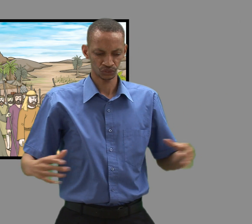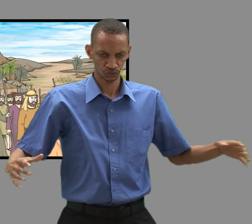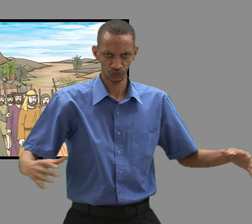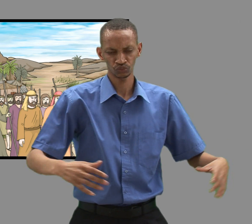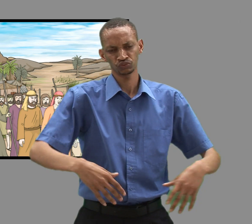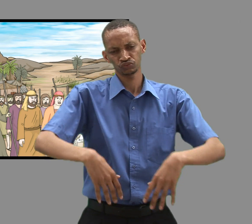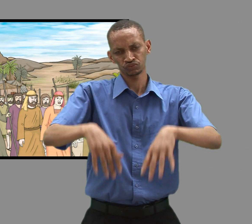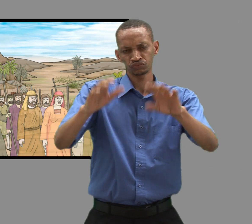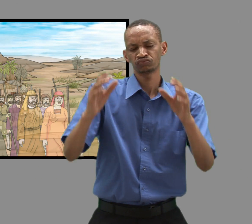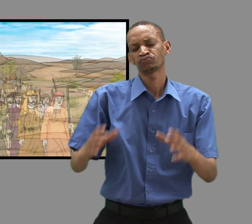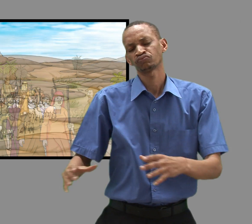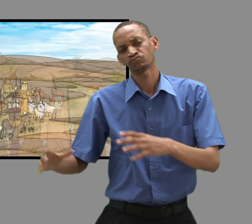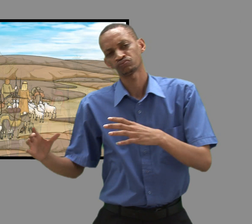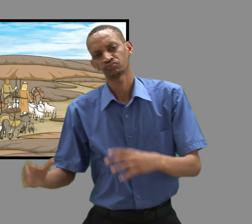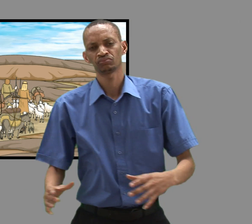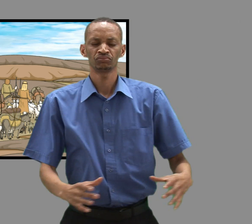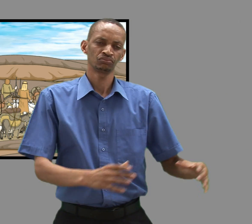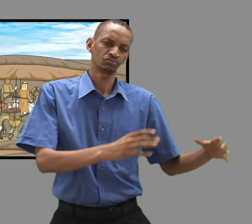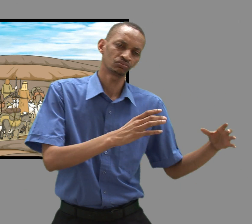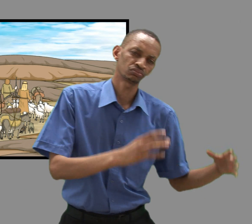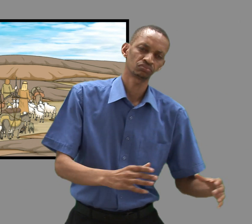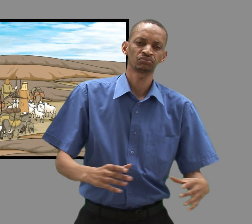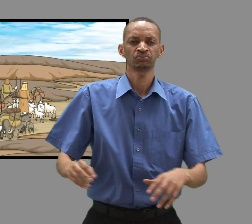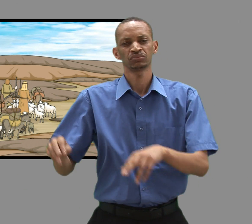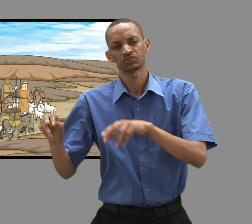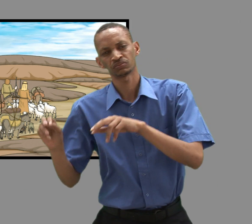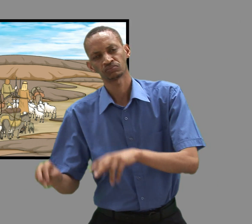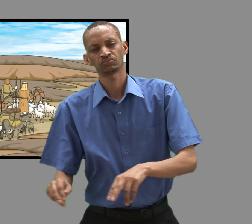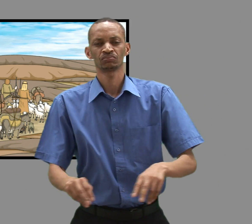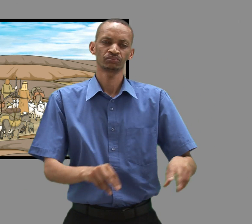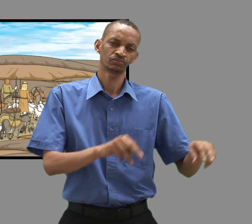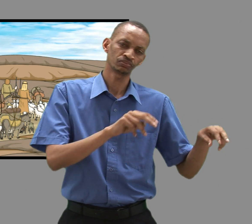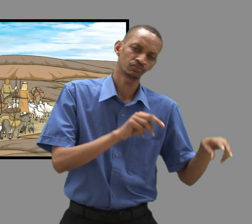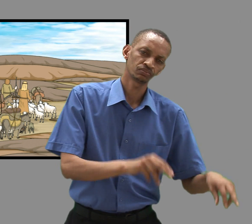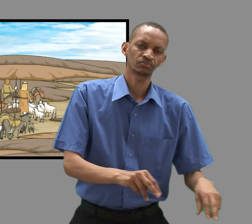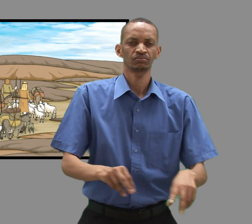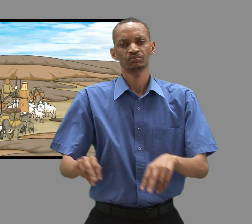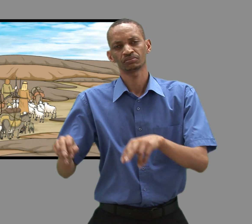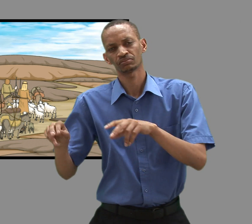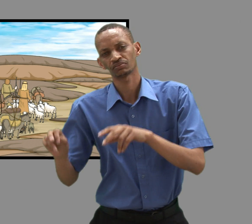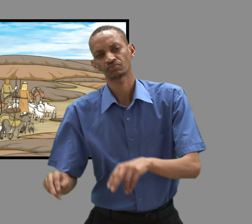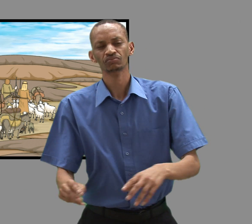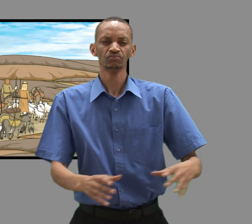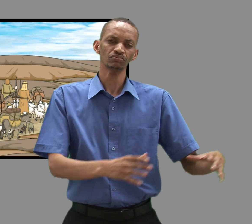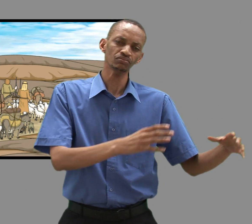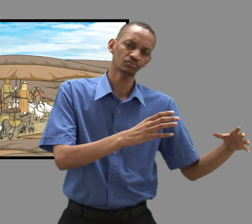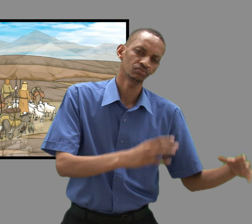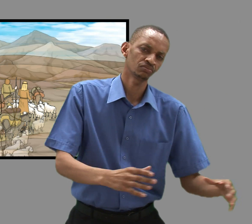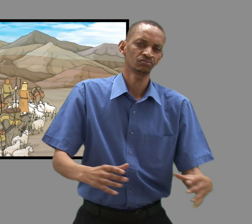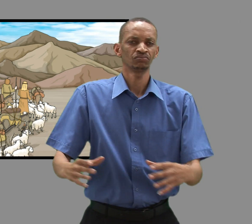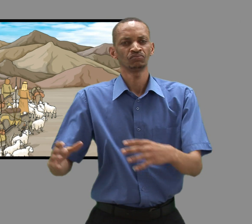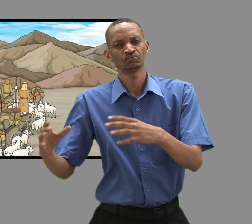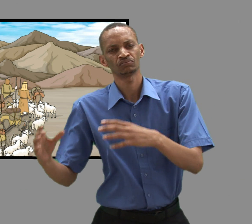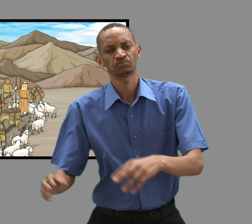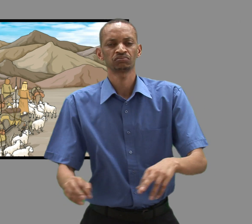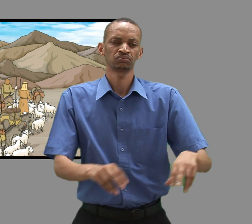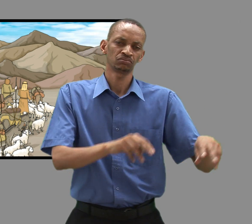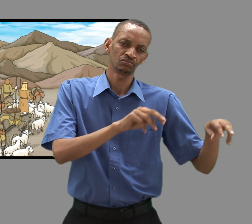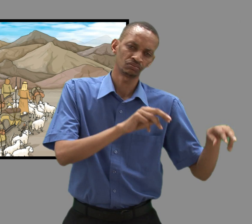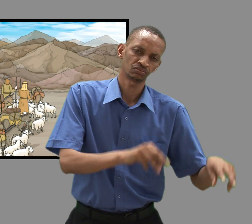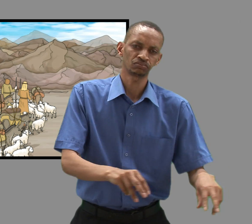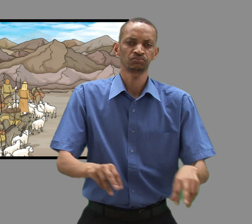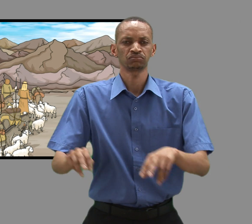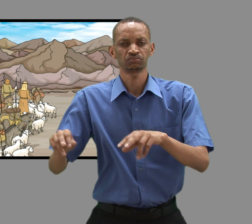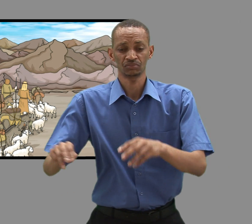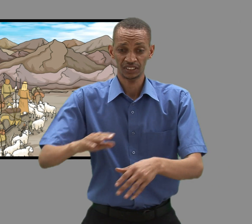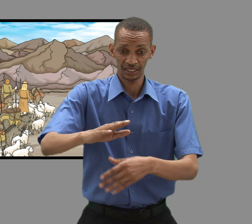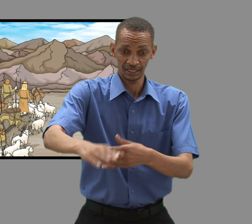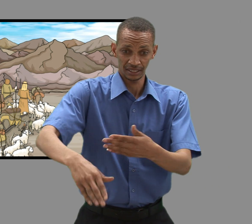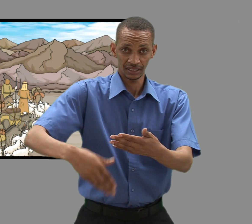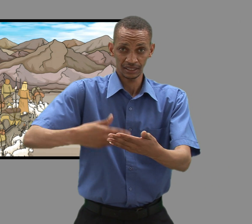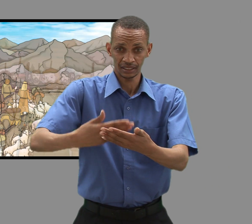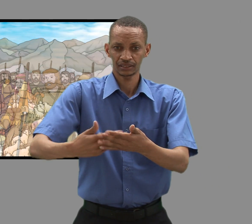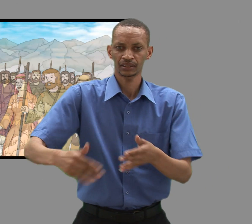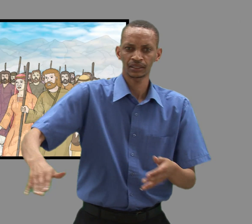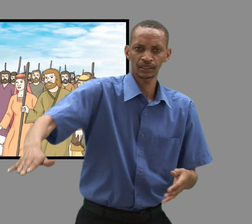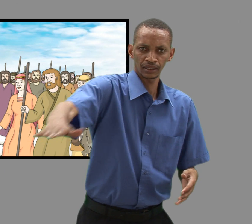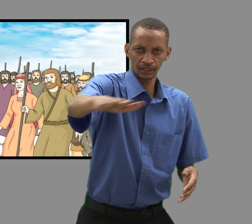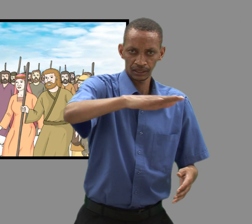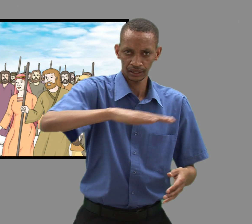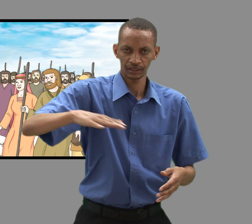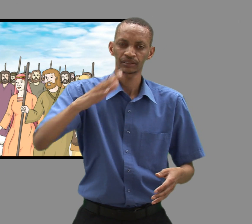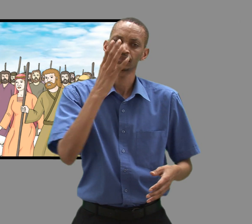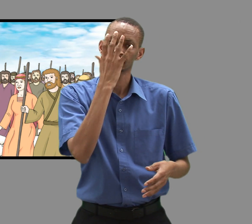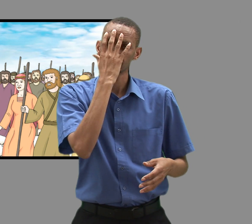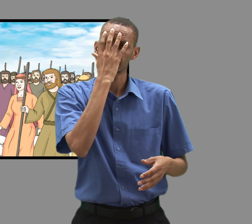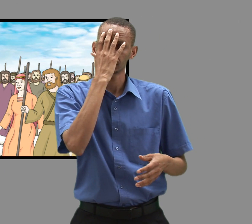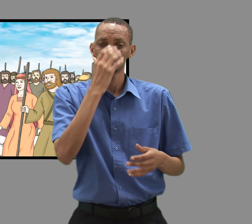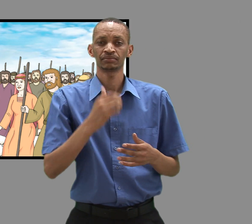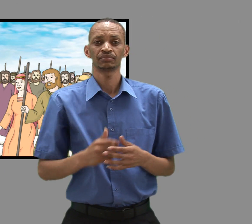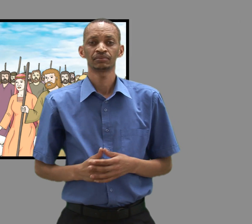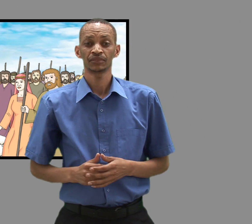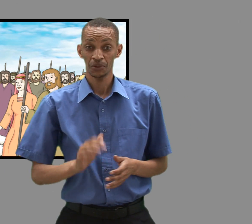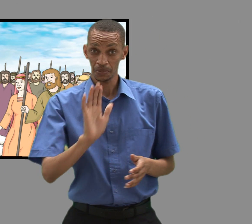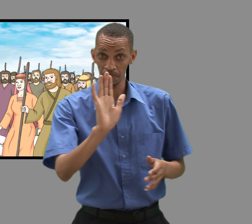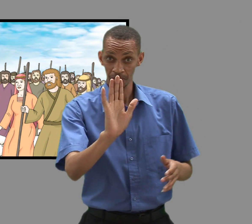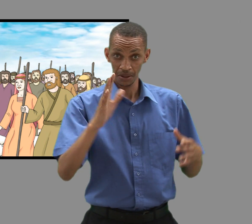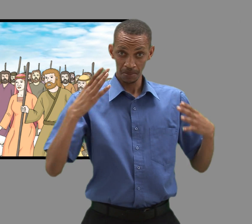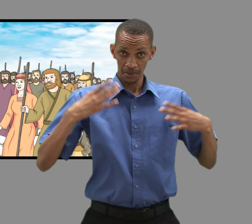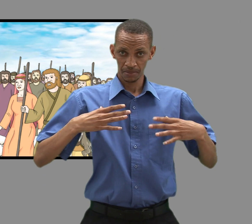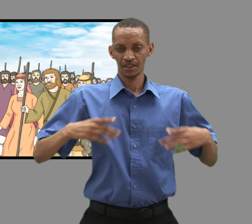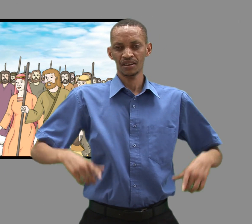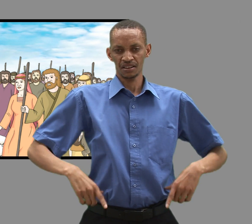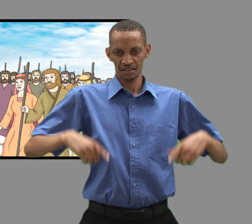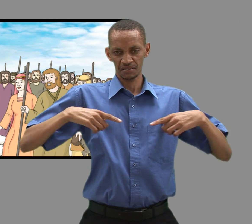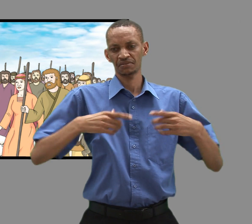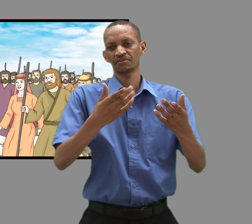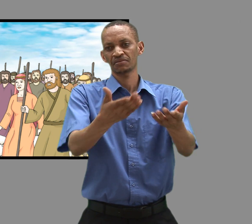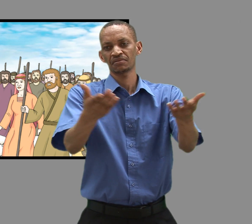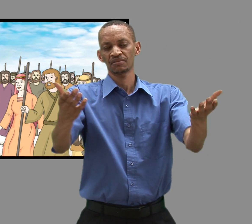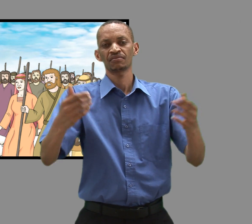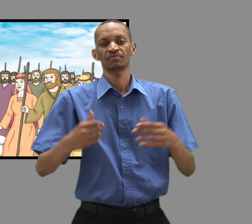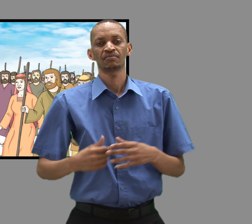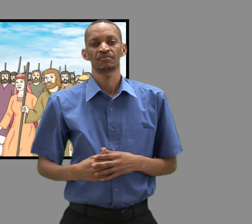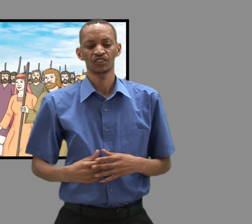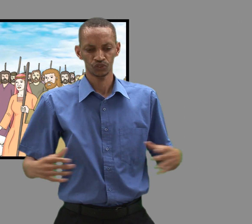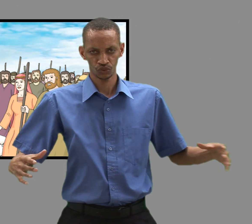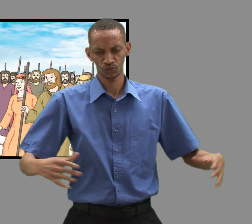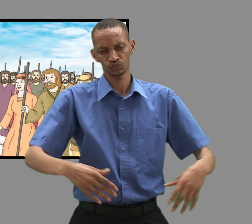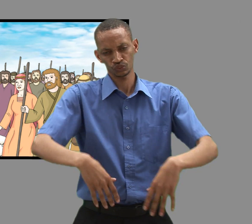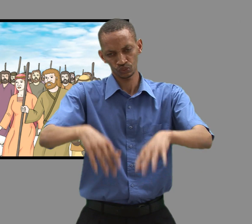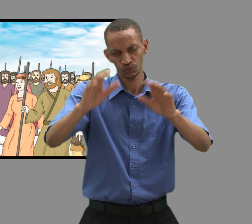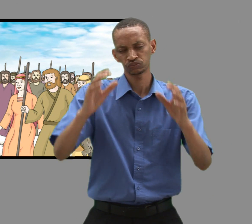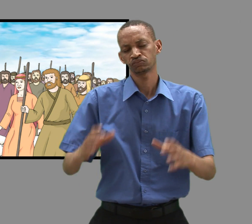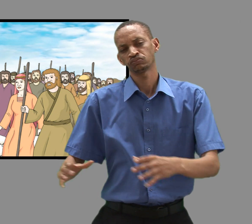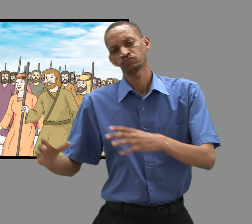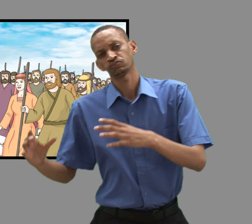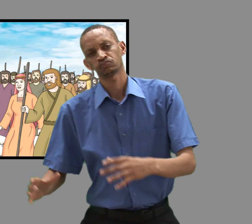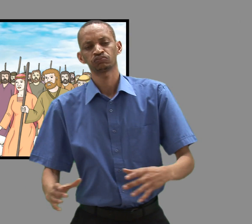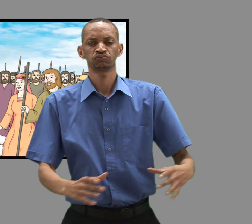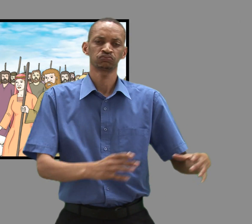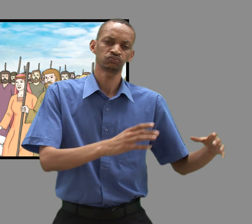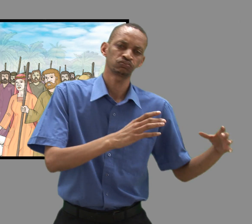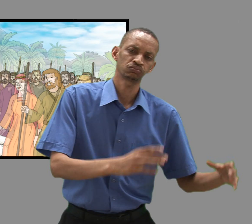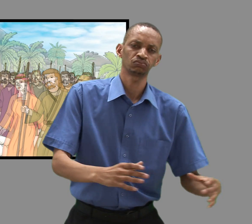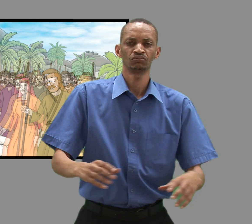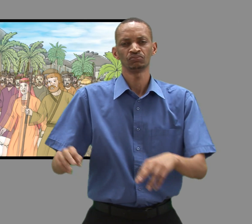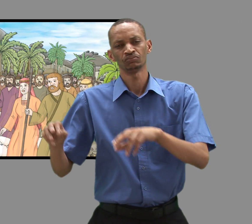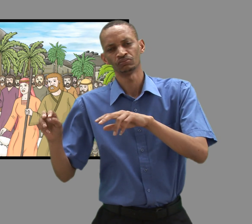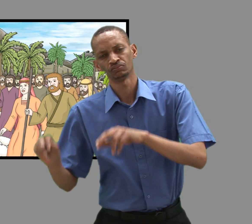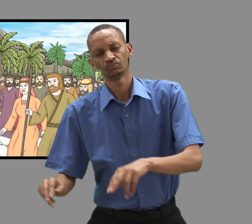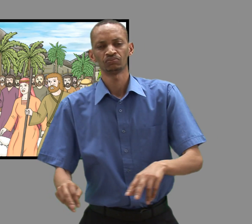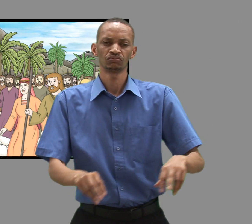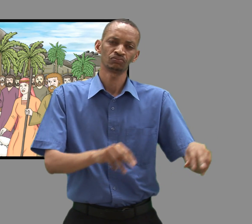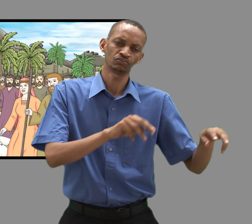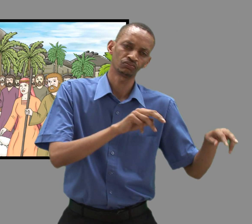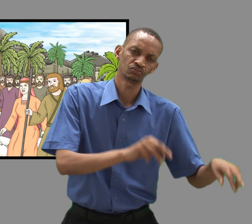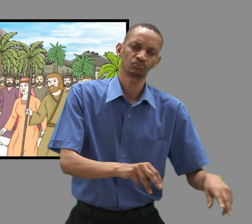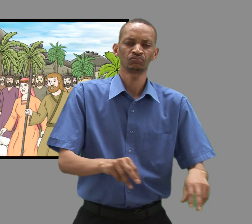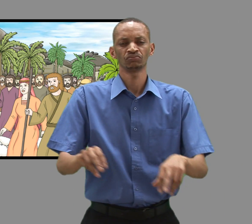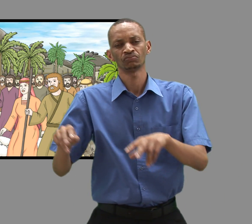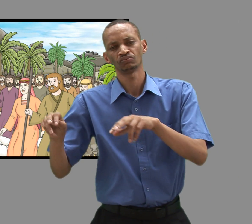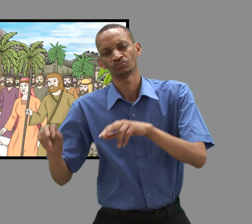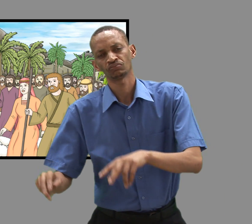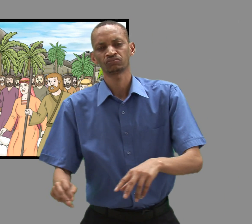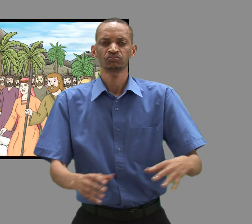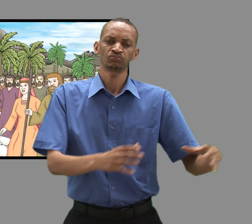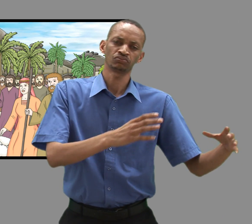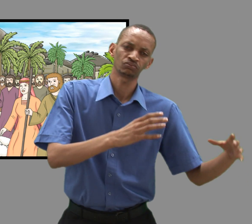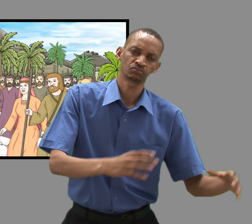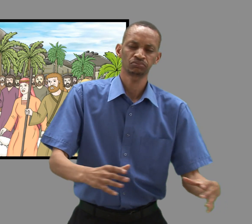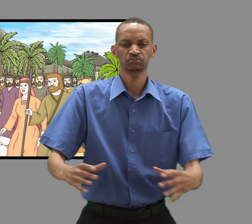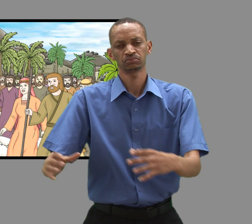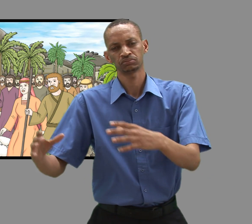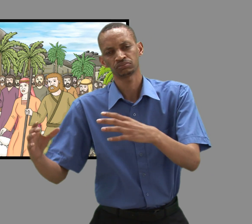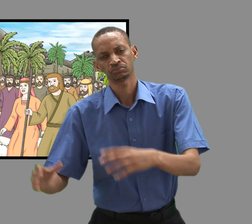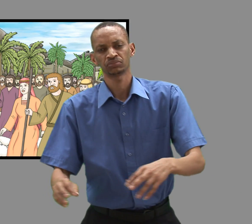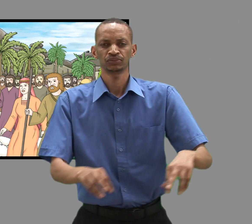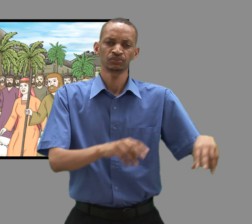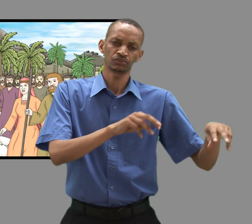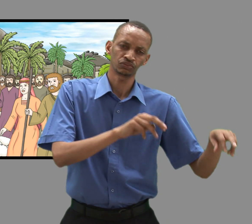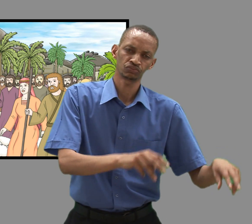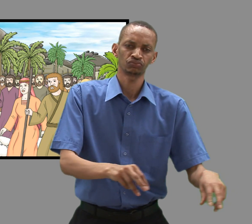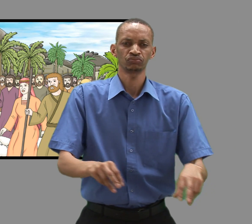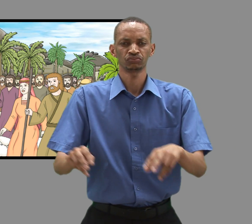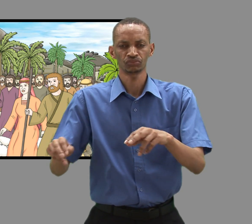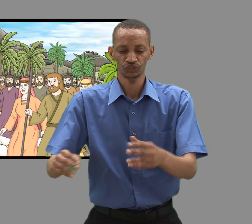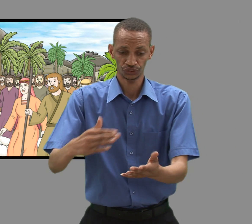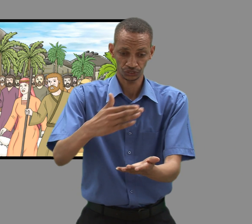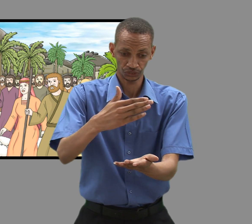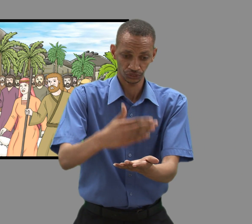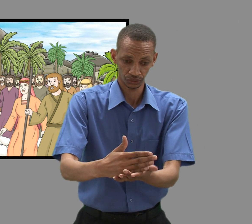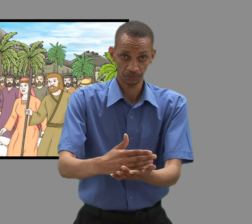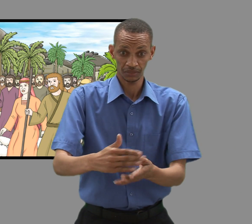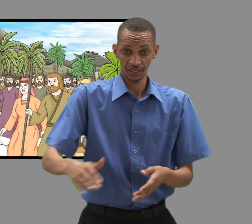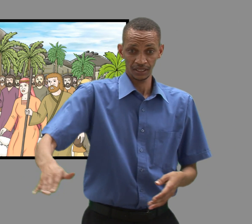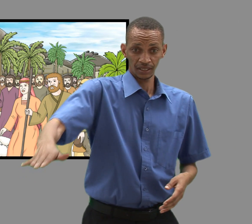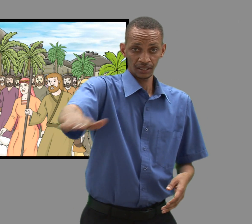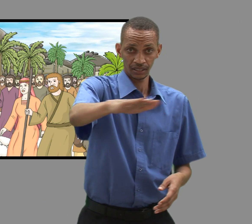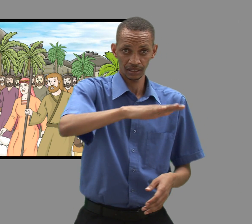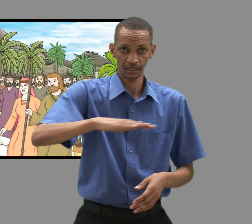When they came to the land of Canaan, Abram traveled through the land as far as the site of the Oak of Moreh at Shechem.